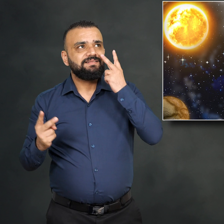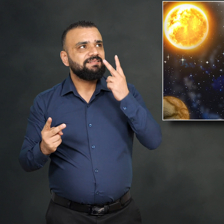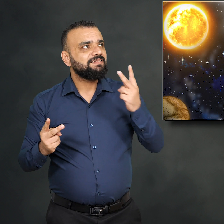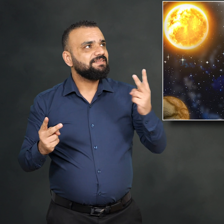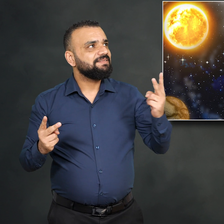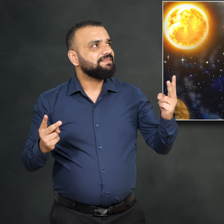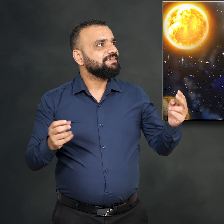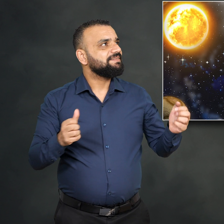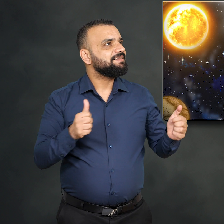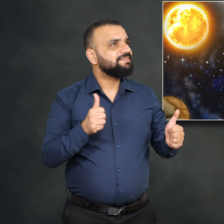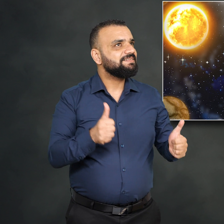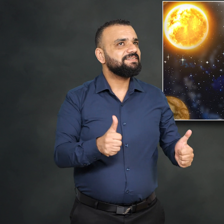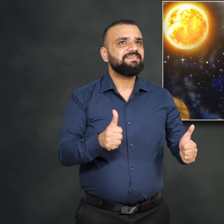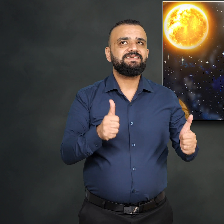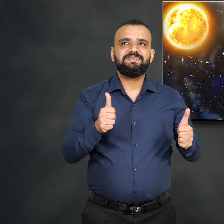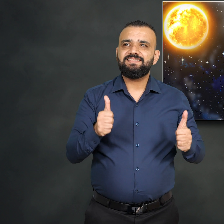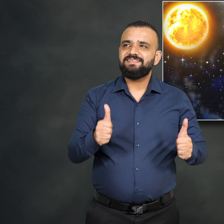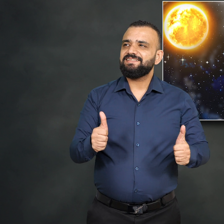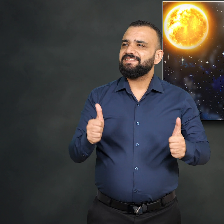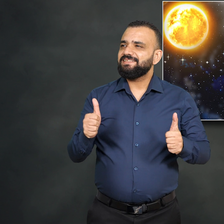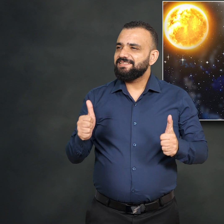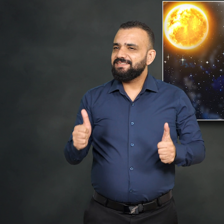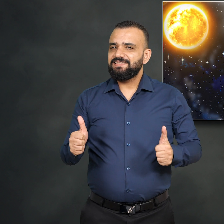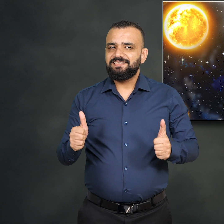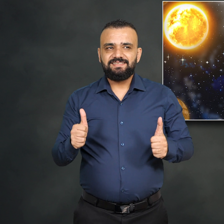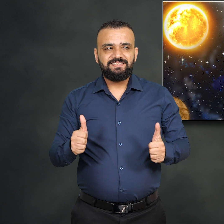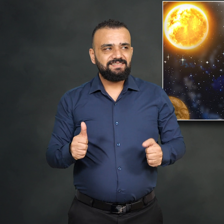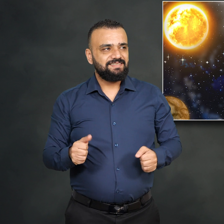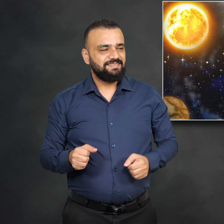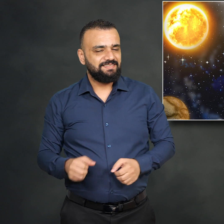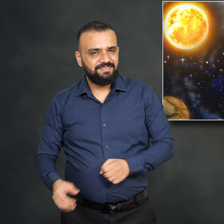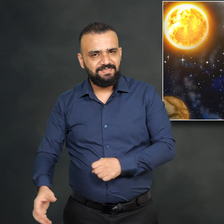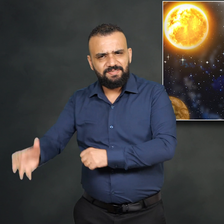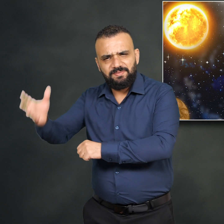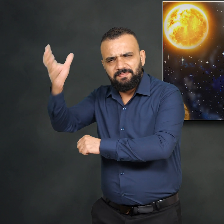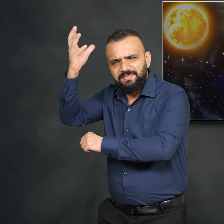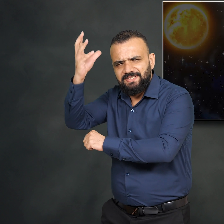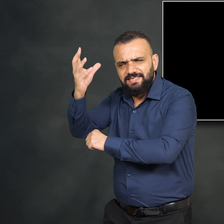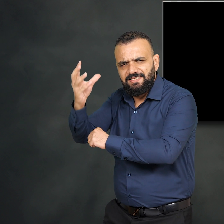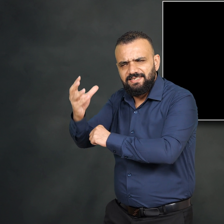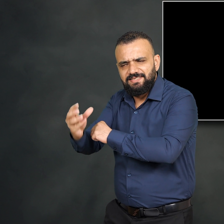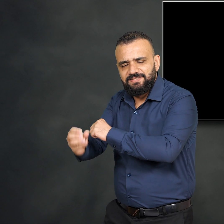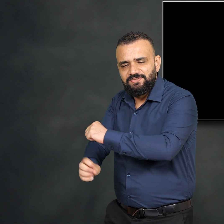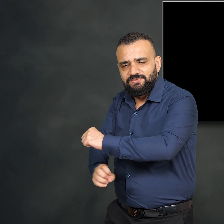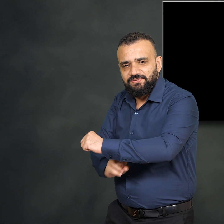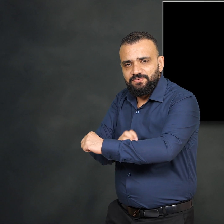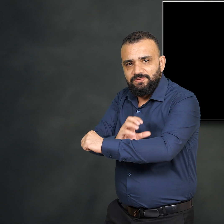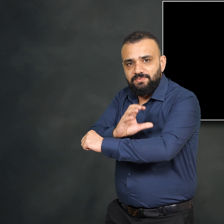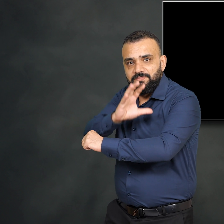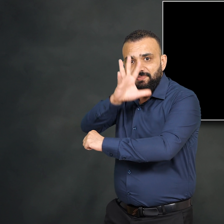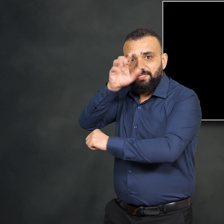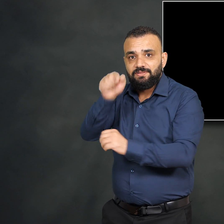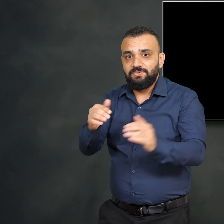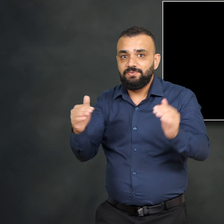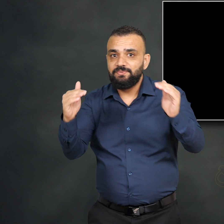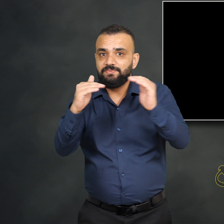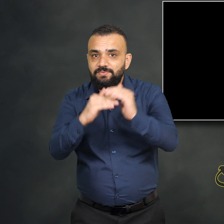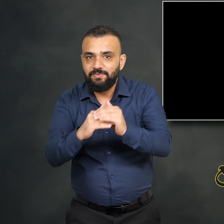And God saw that it was good.